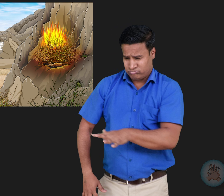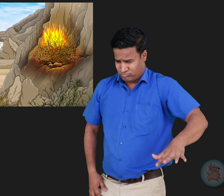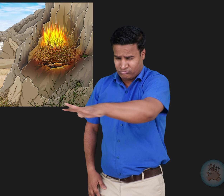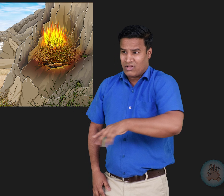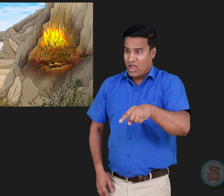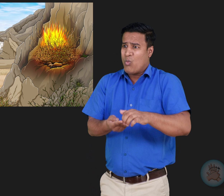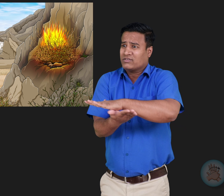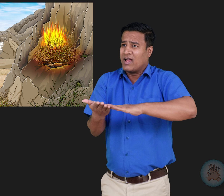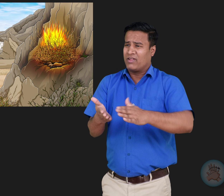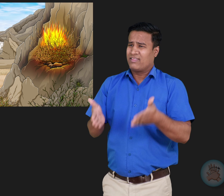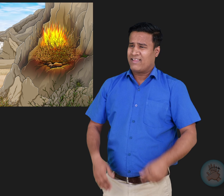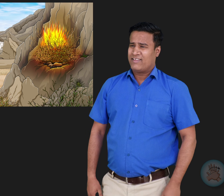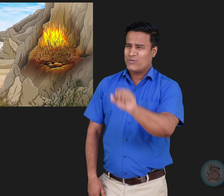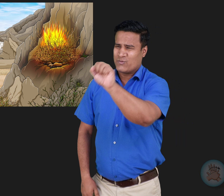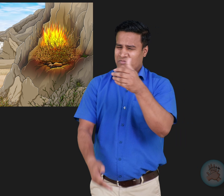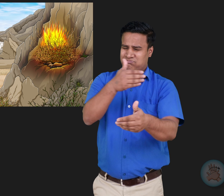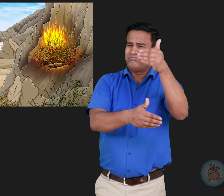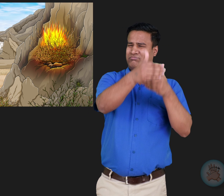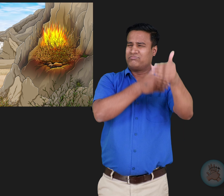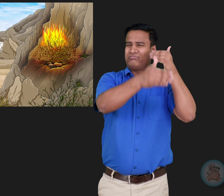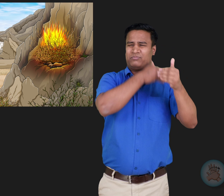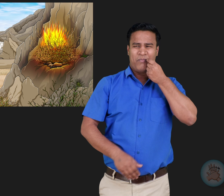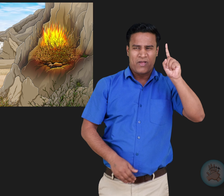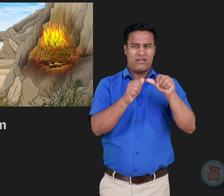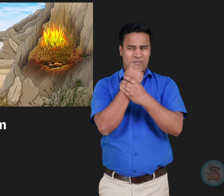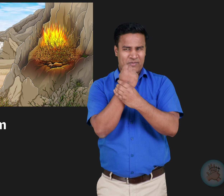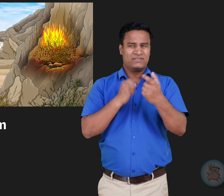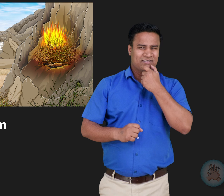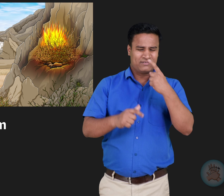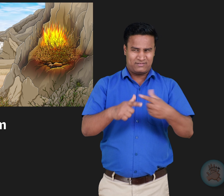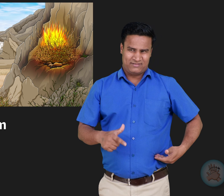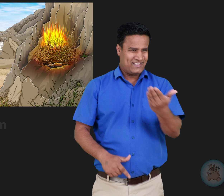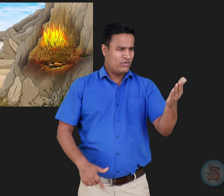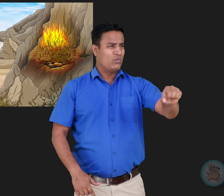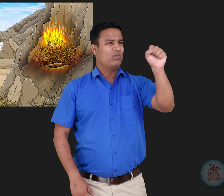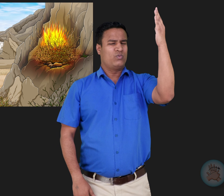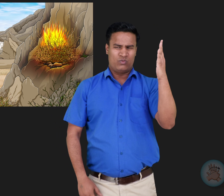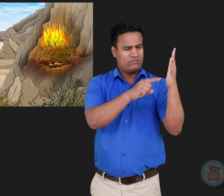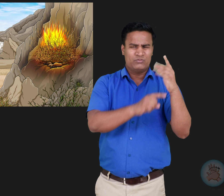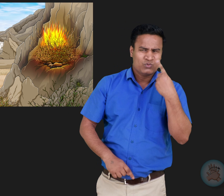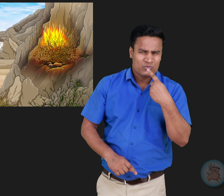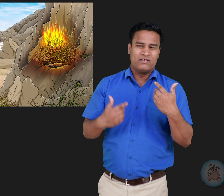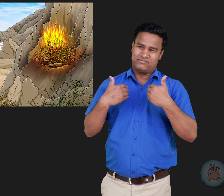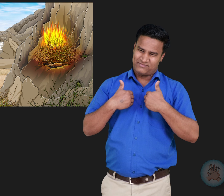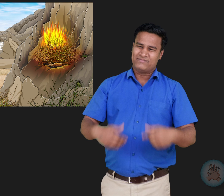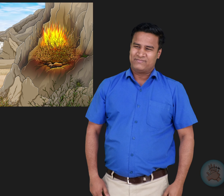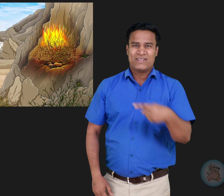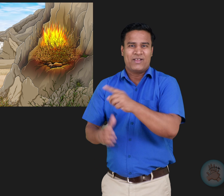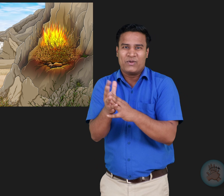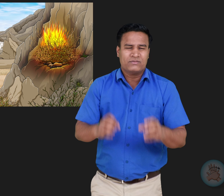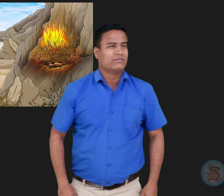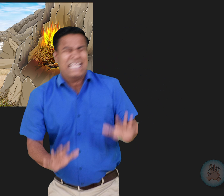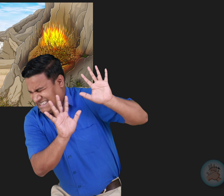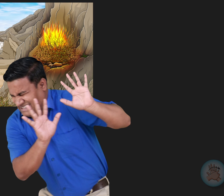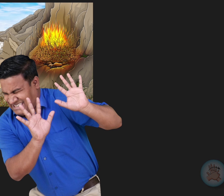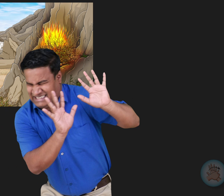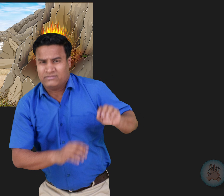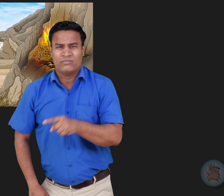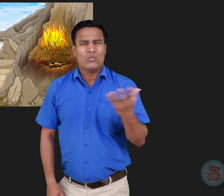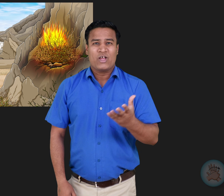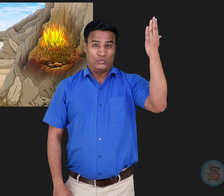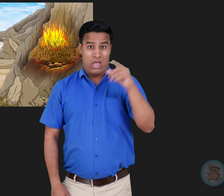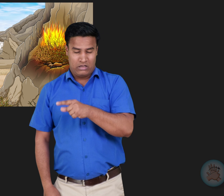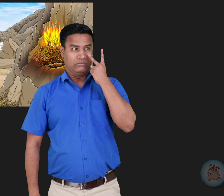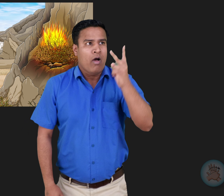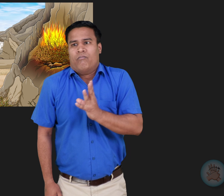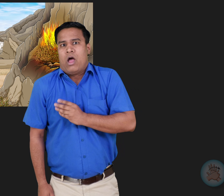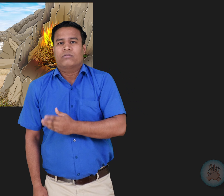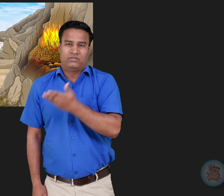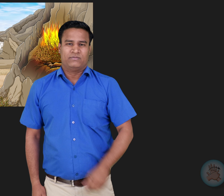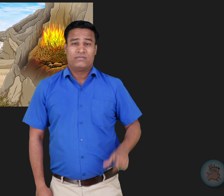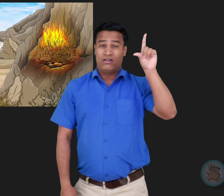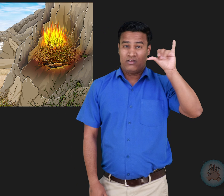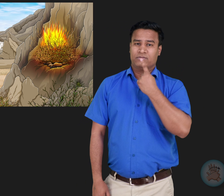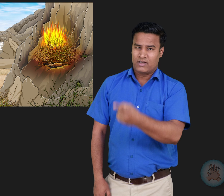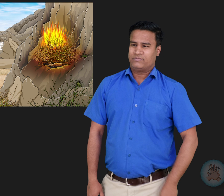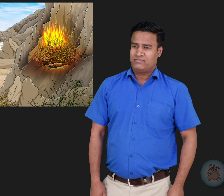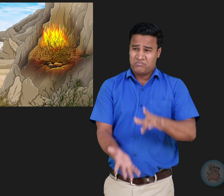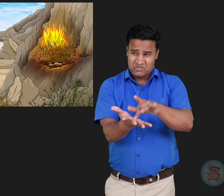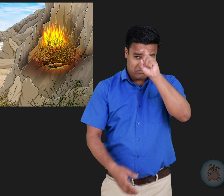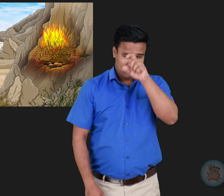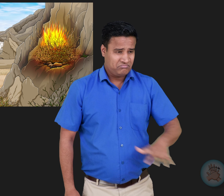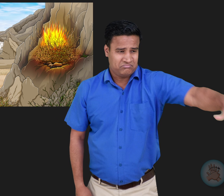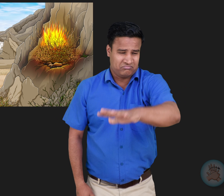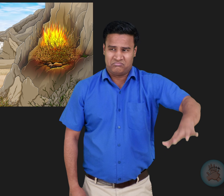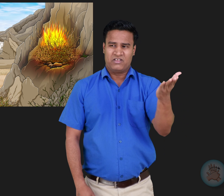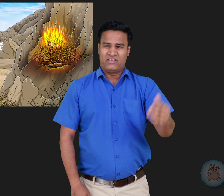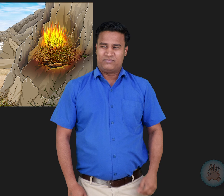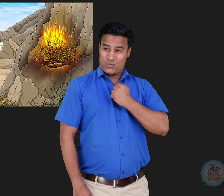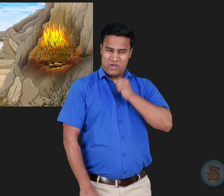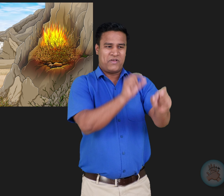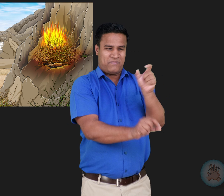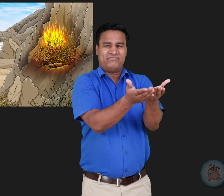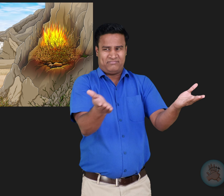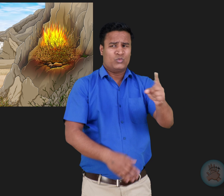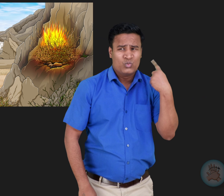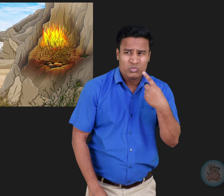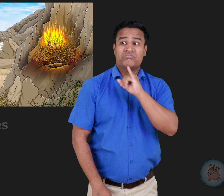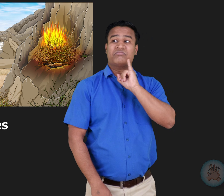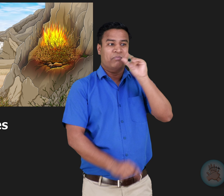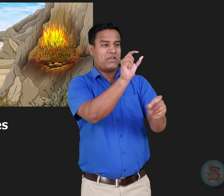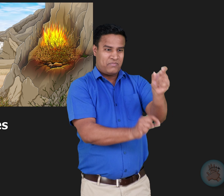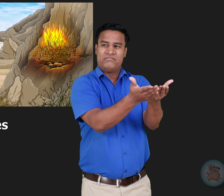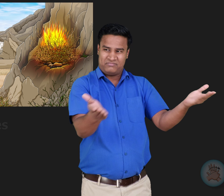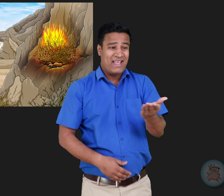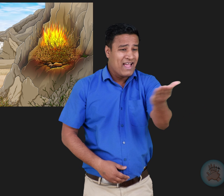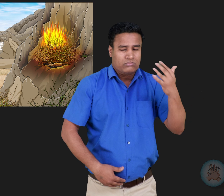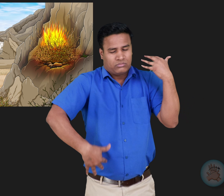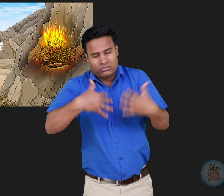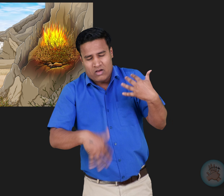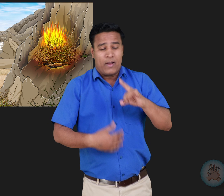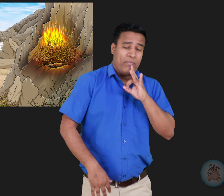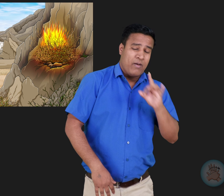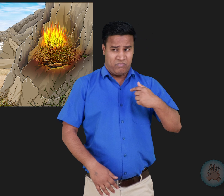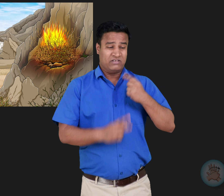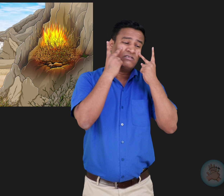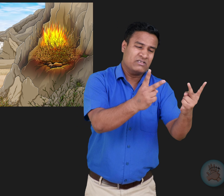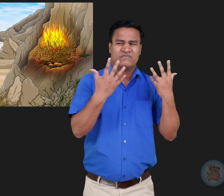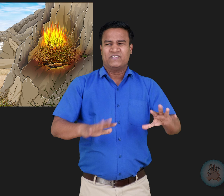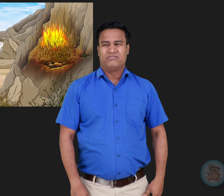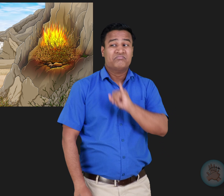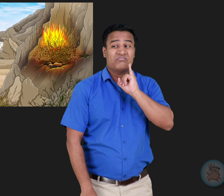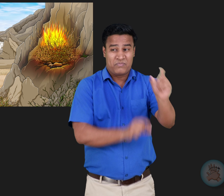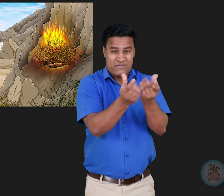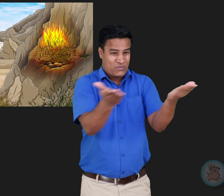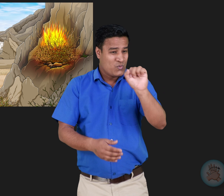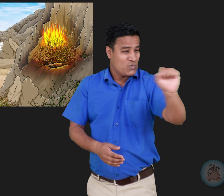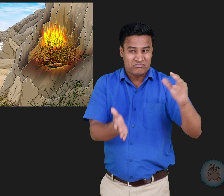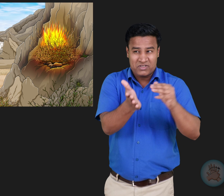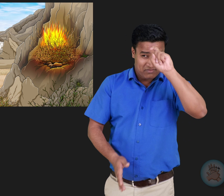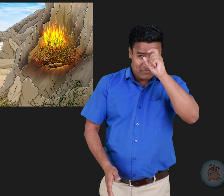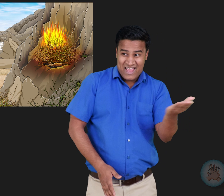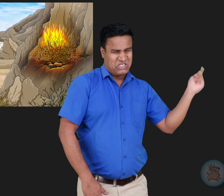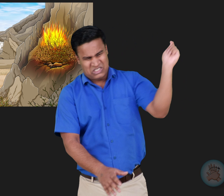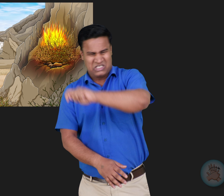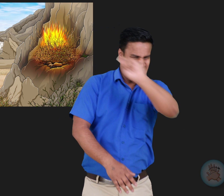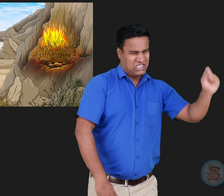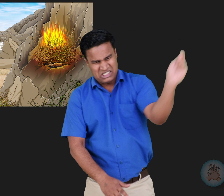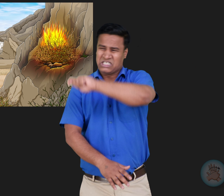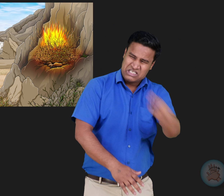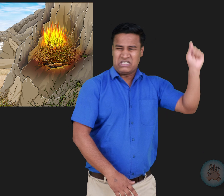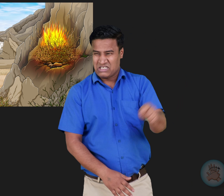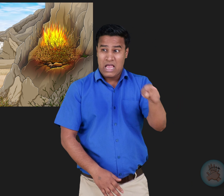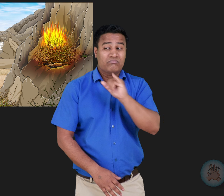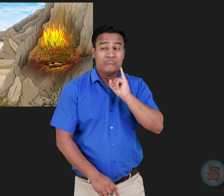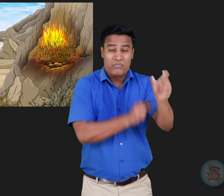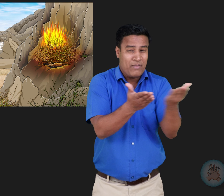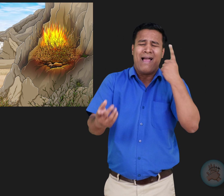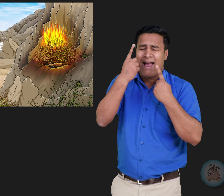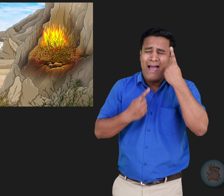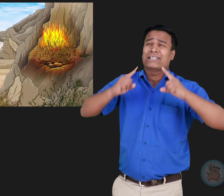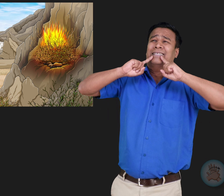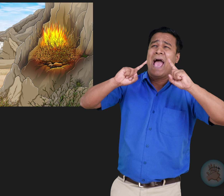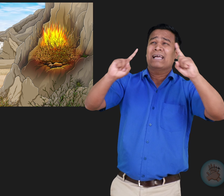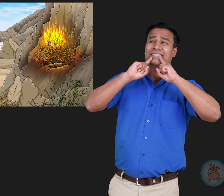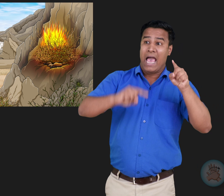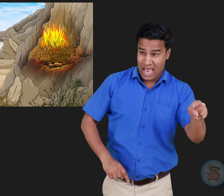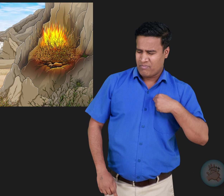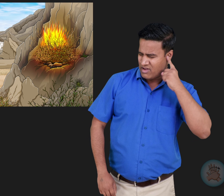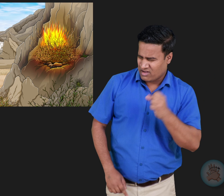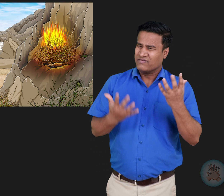“Do not come any closer,” God said. “Take off your sandals, for the place where you are standing is holy ground.” Then He said, “I am the God of your father, the God of Abraham, the God of Isaac, and the God of Jacob.”